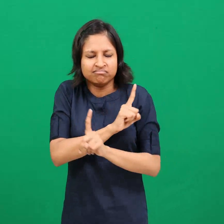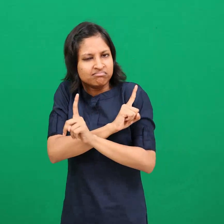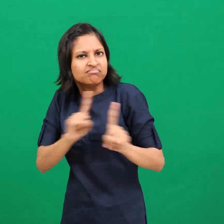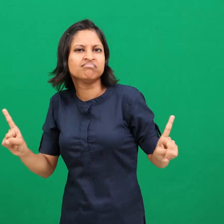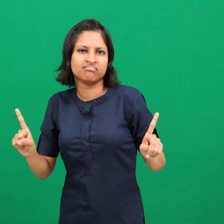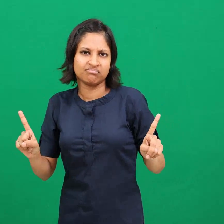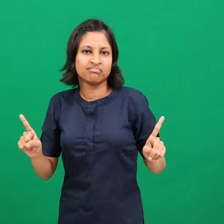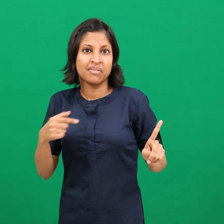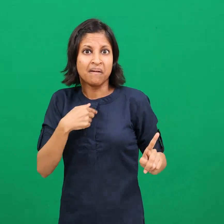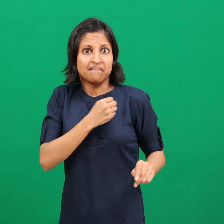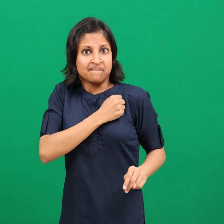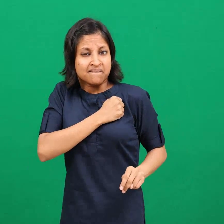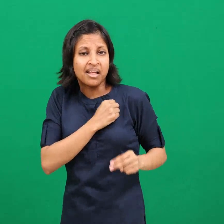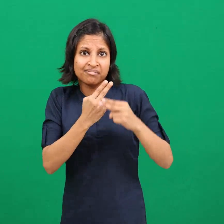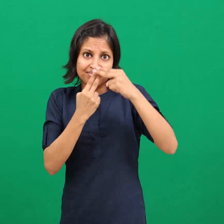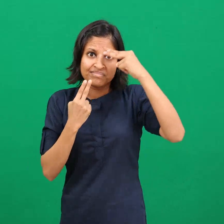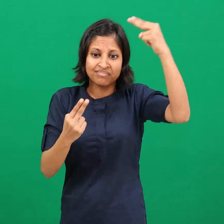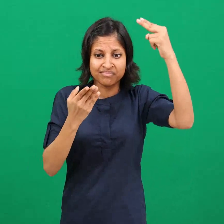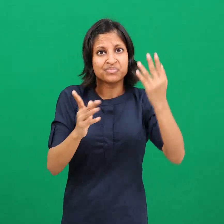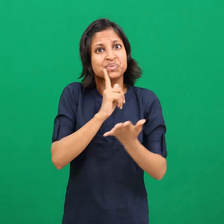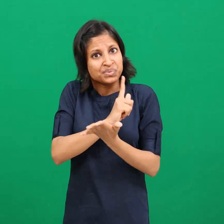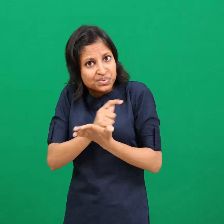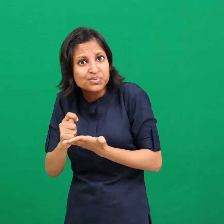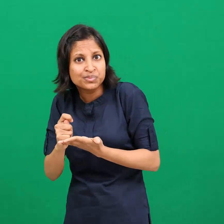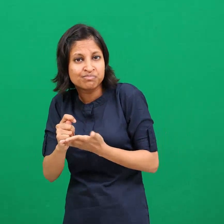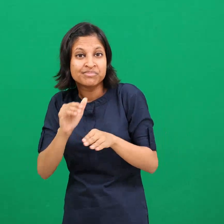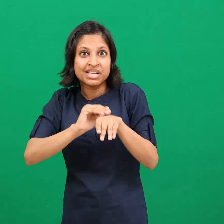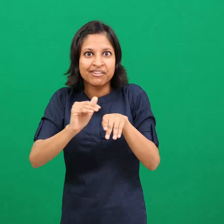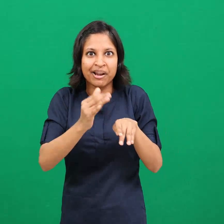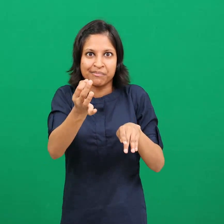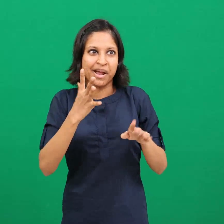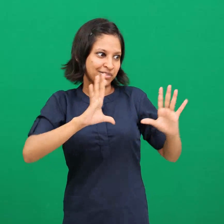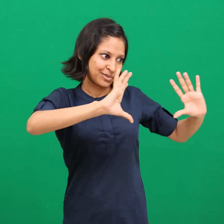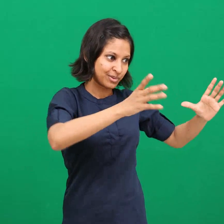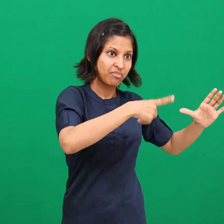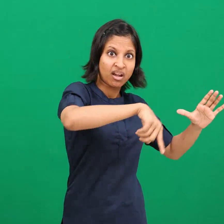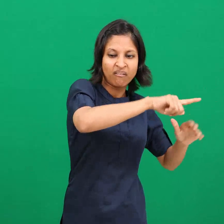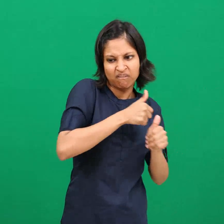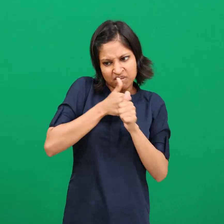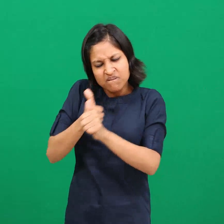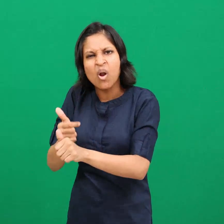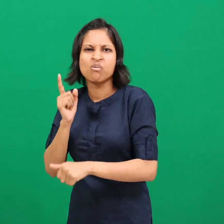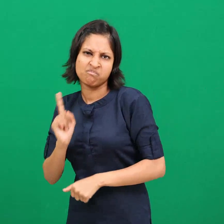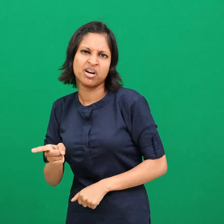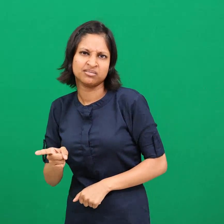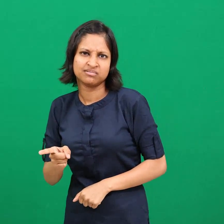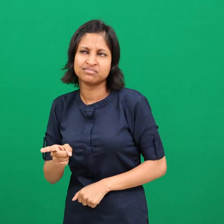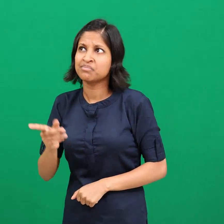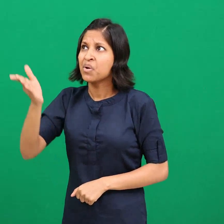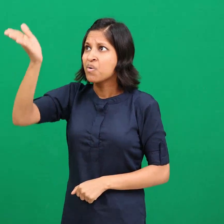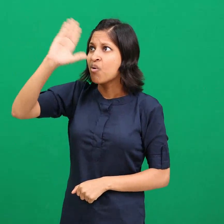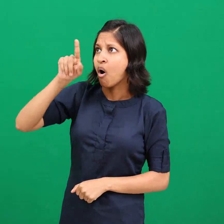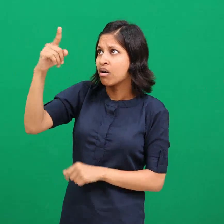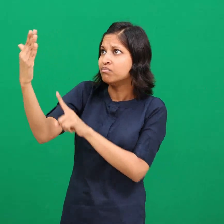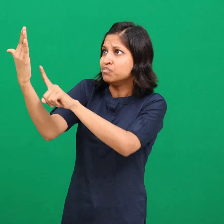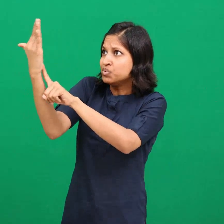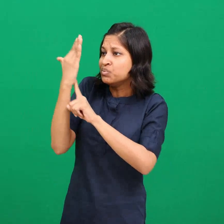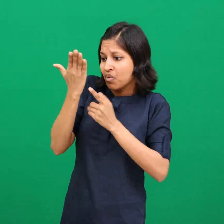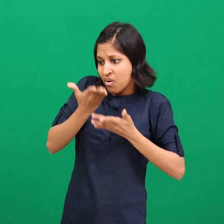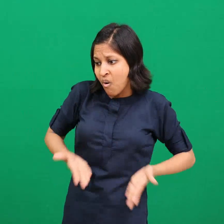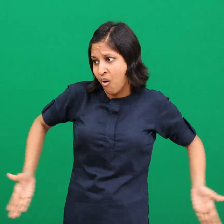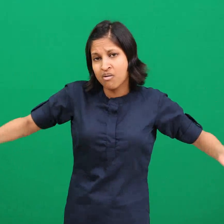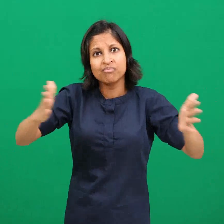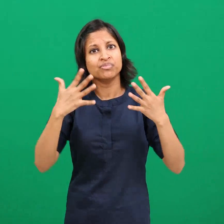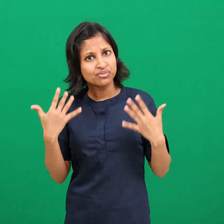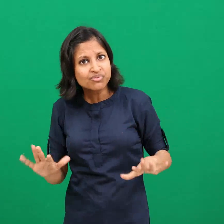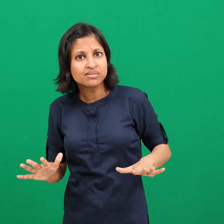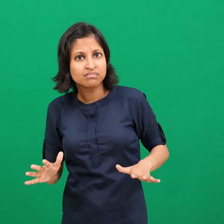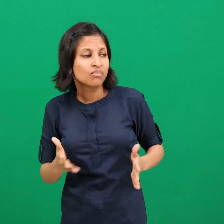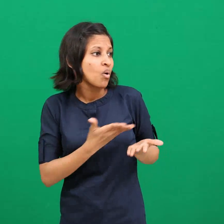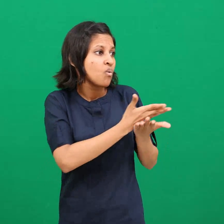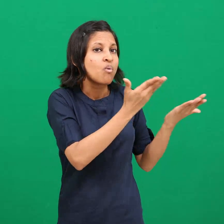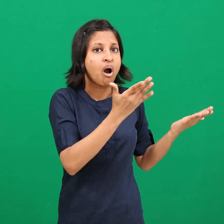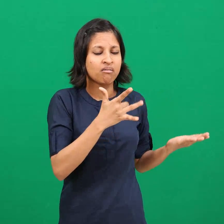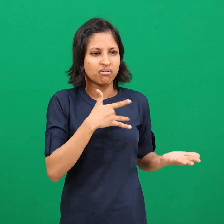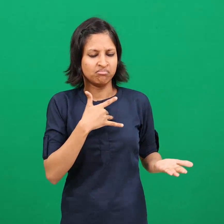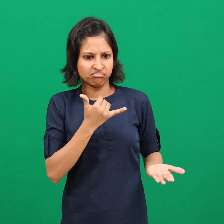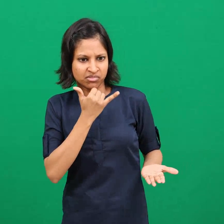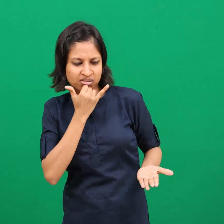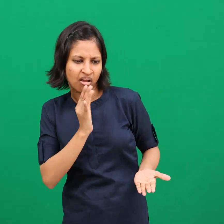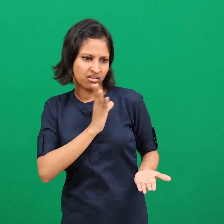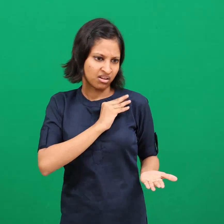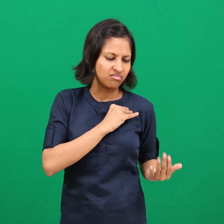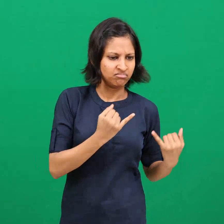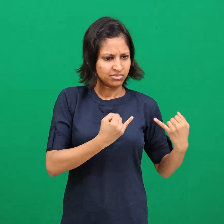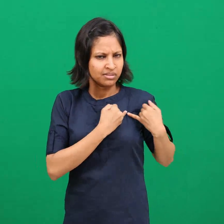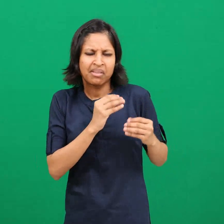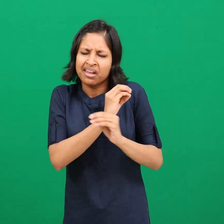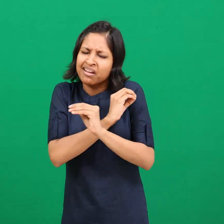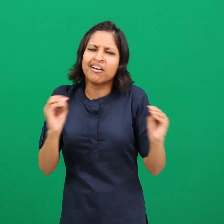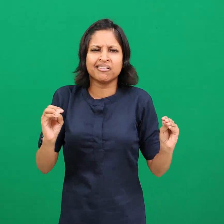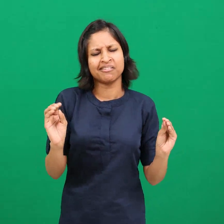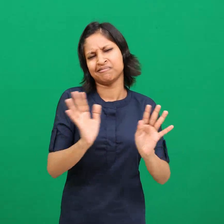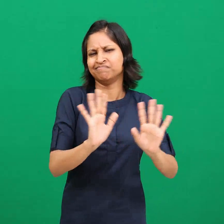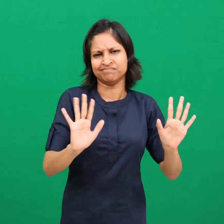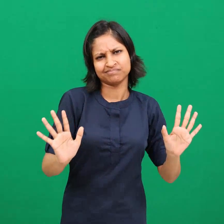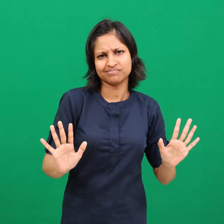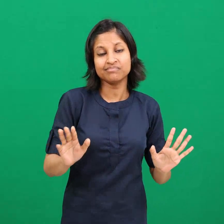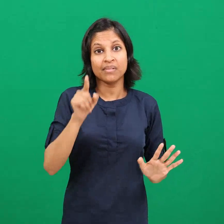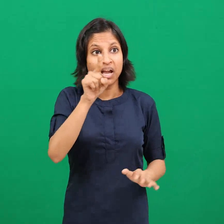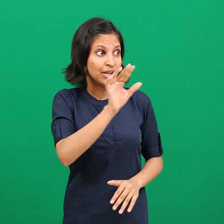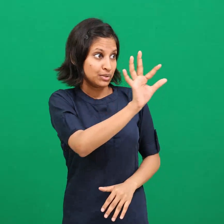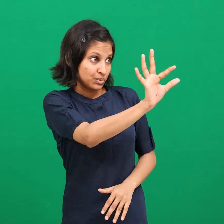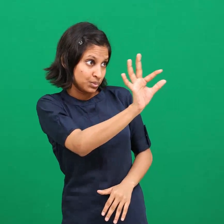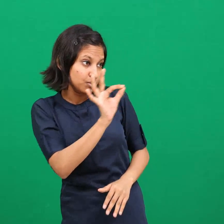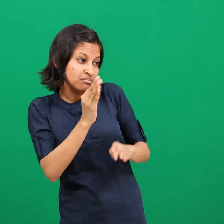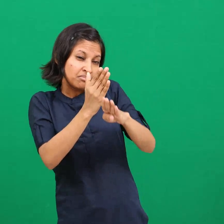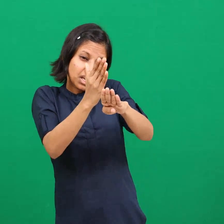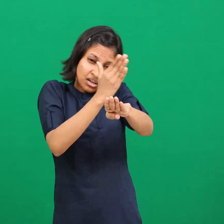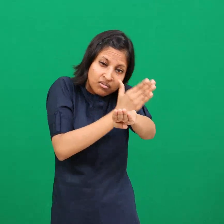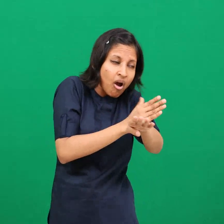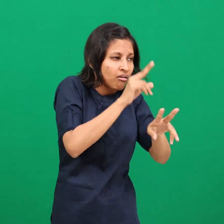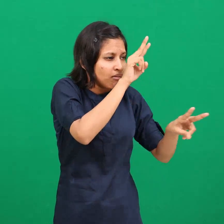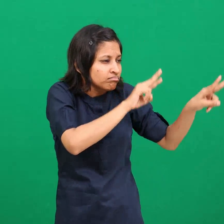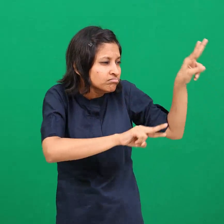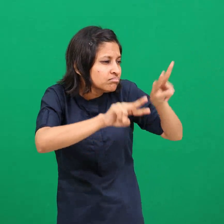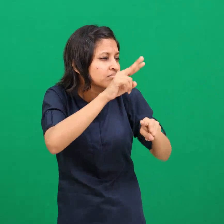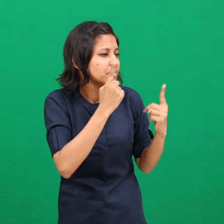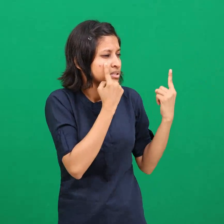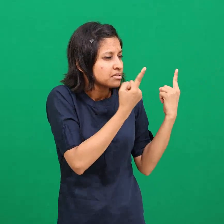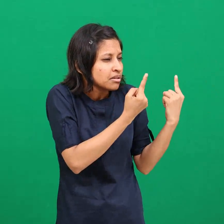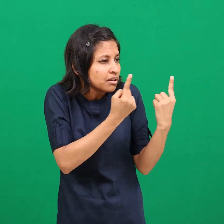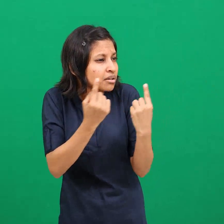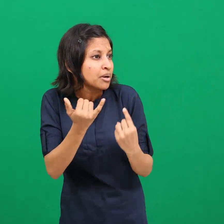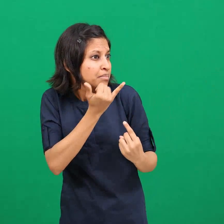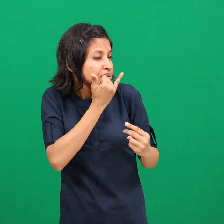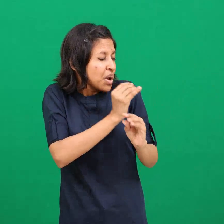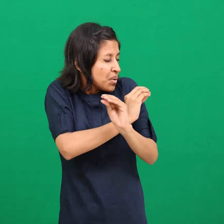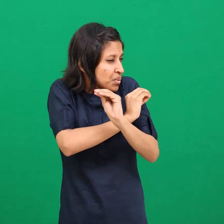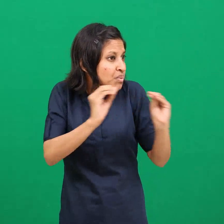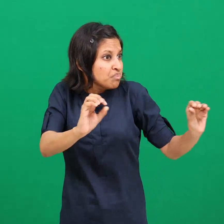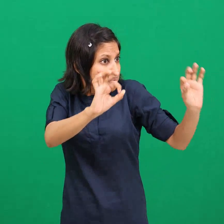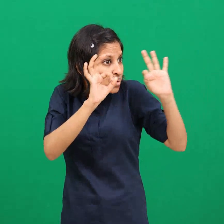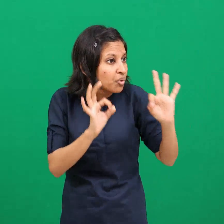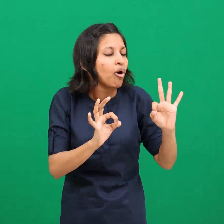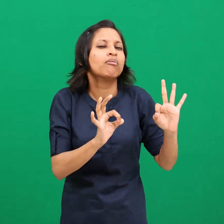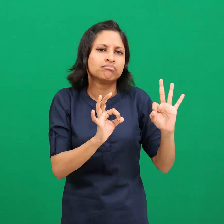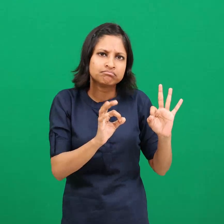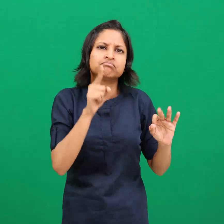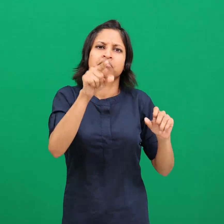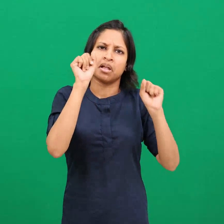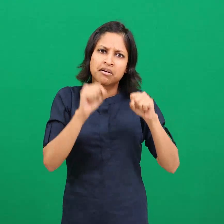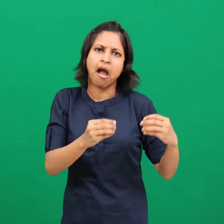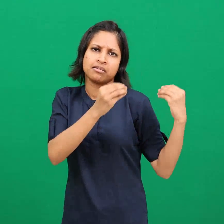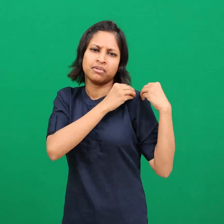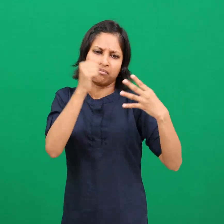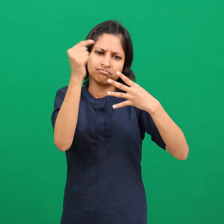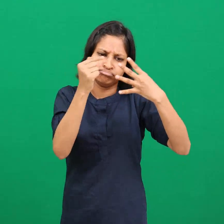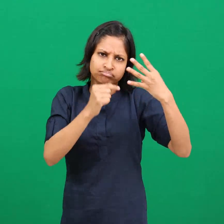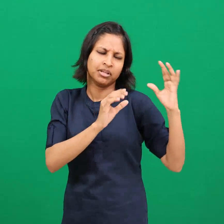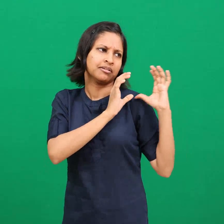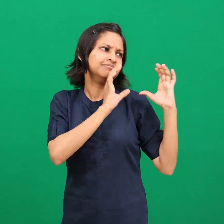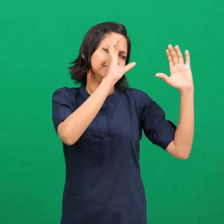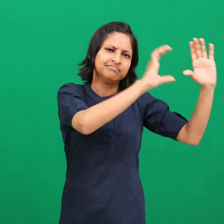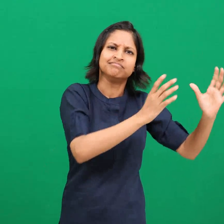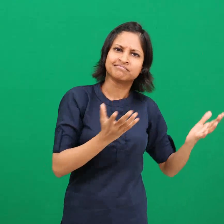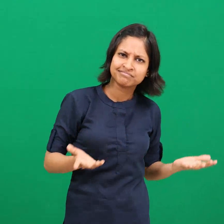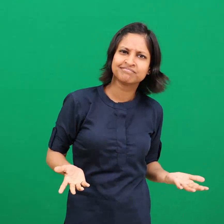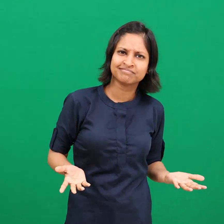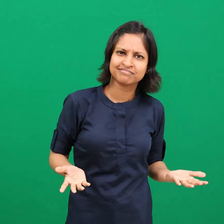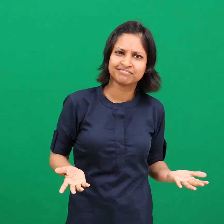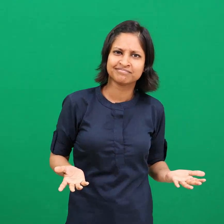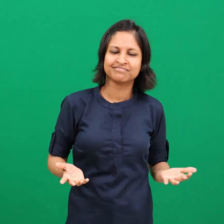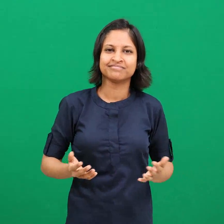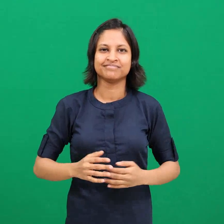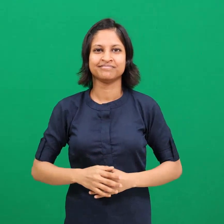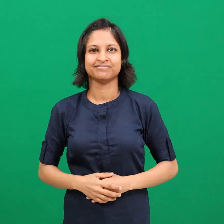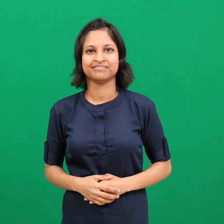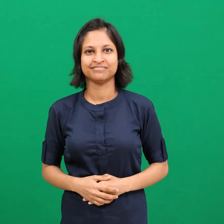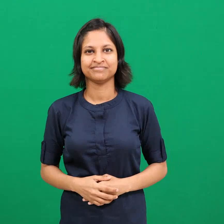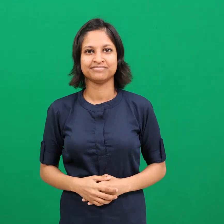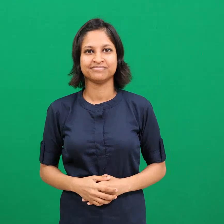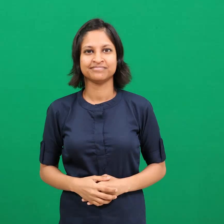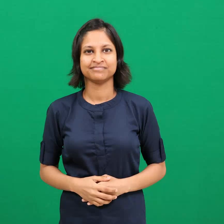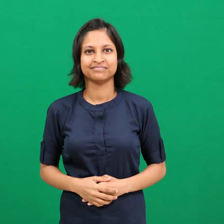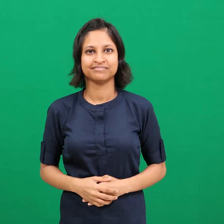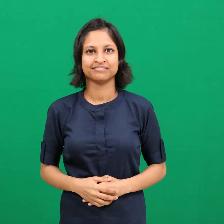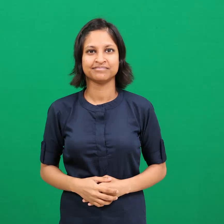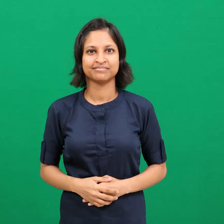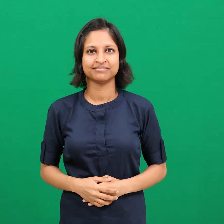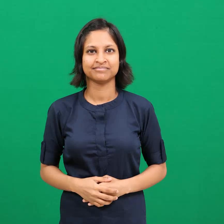Additionally, they must first be tested. Then, if they are above reproach, let them serve as deacons.